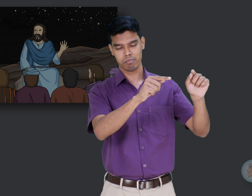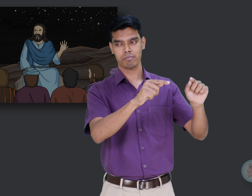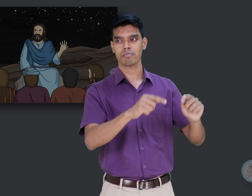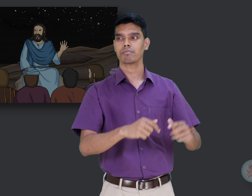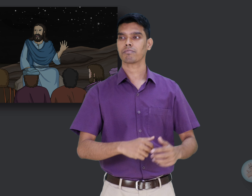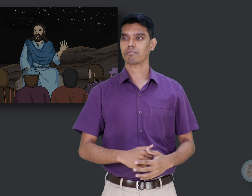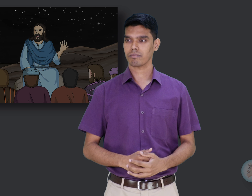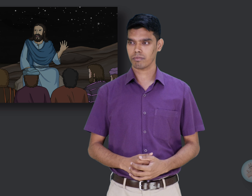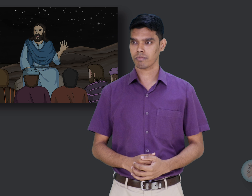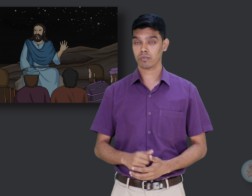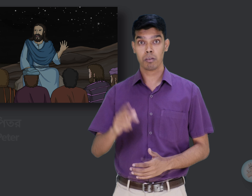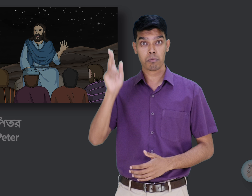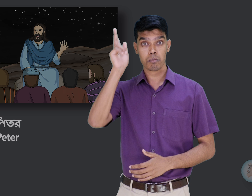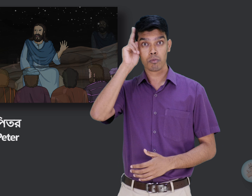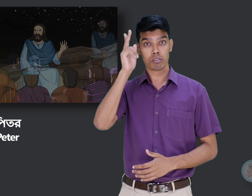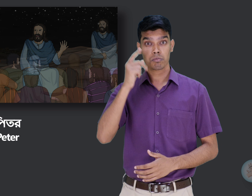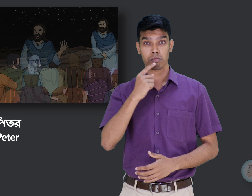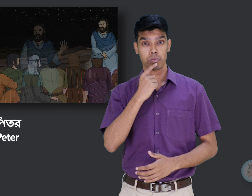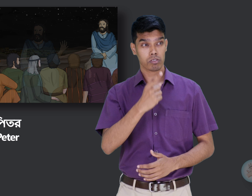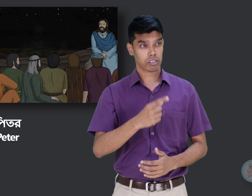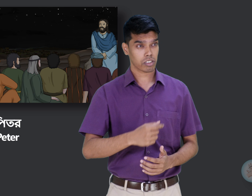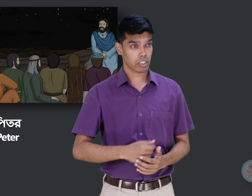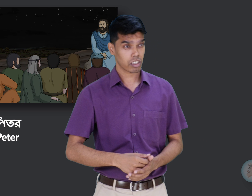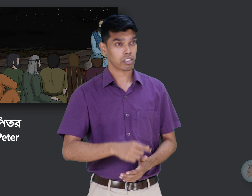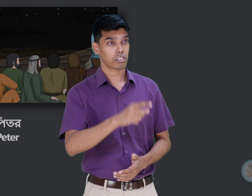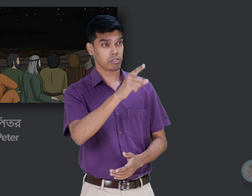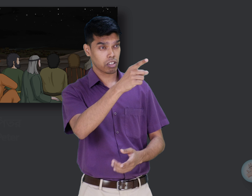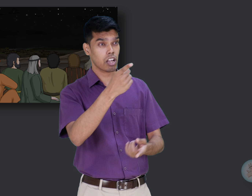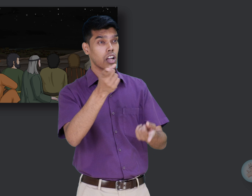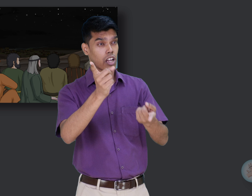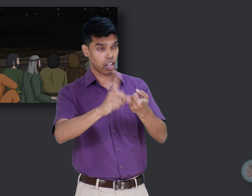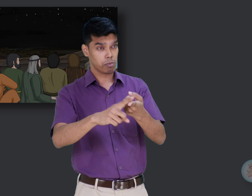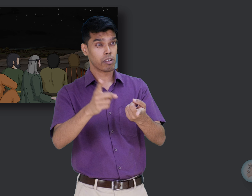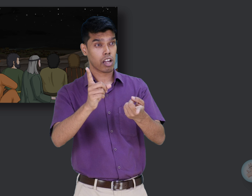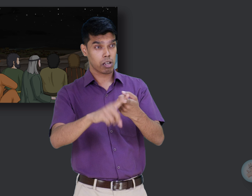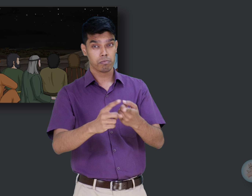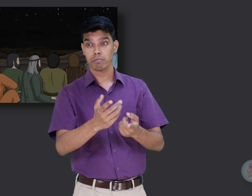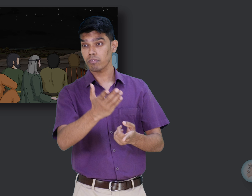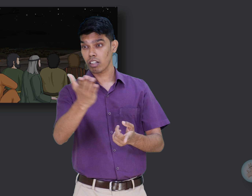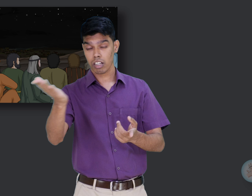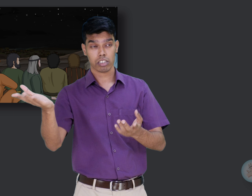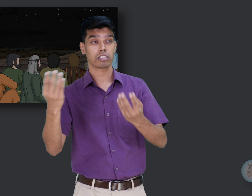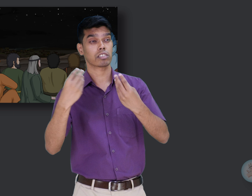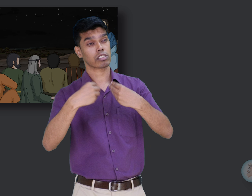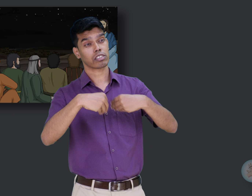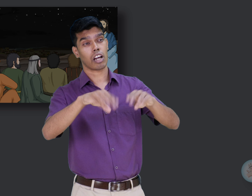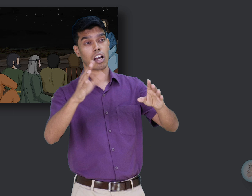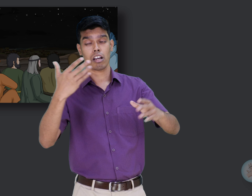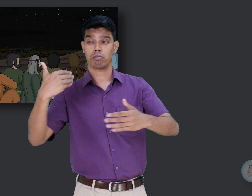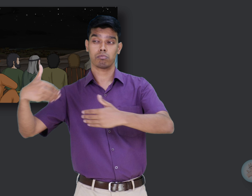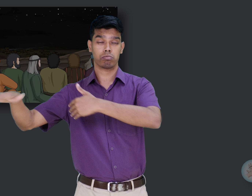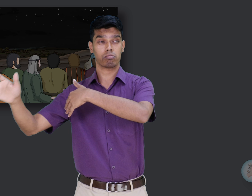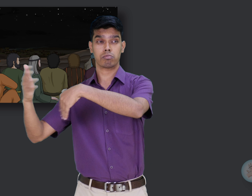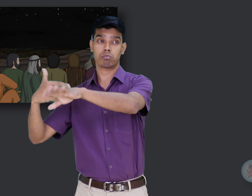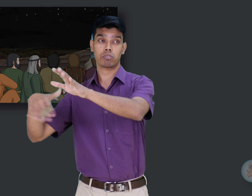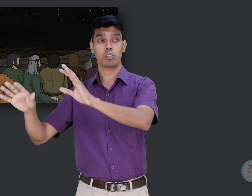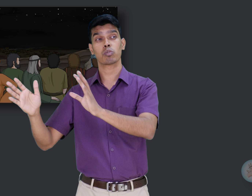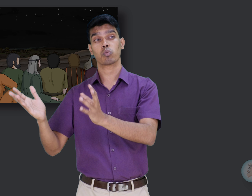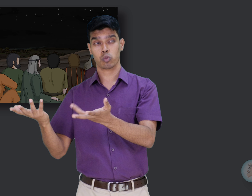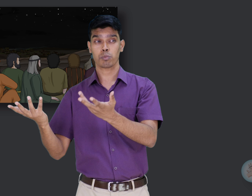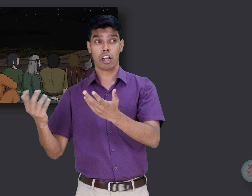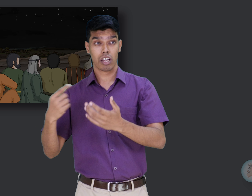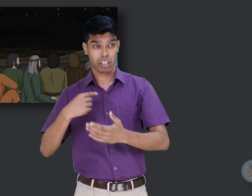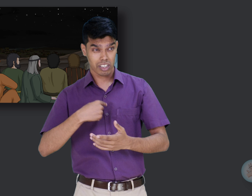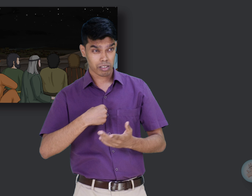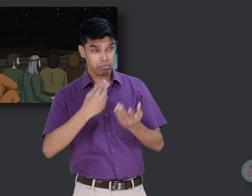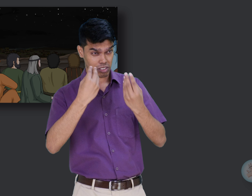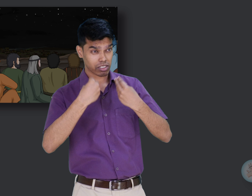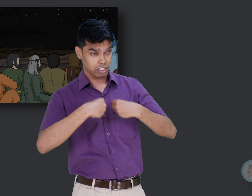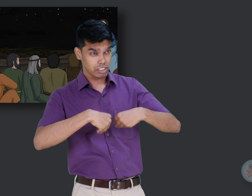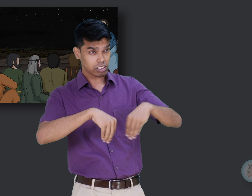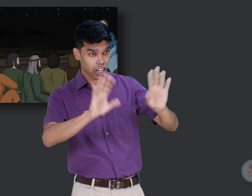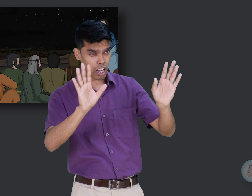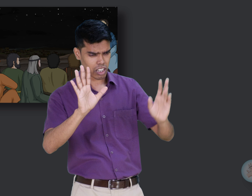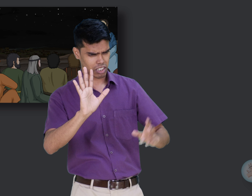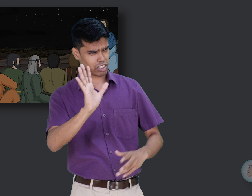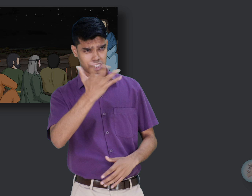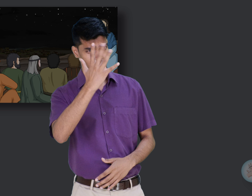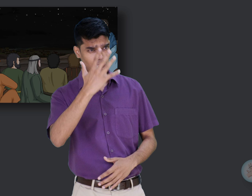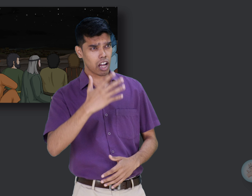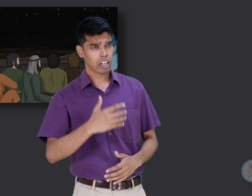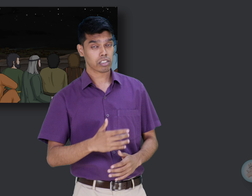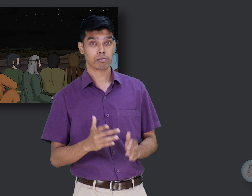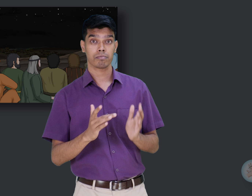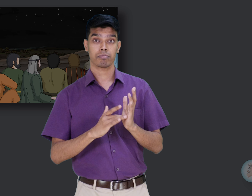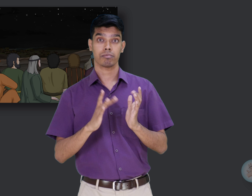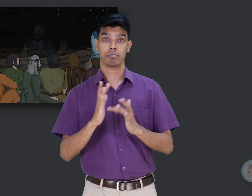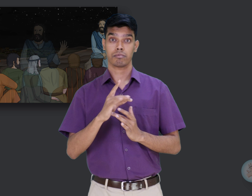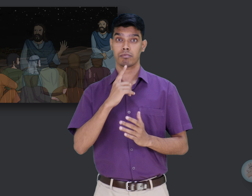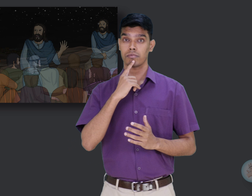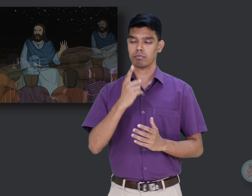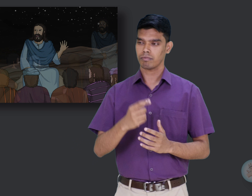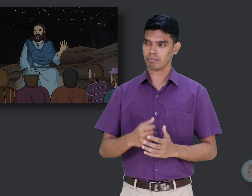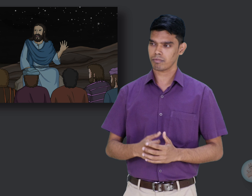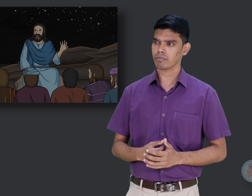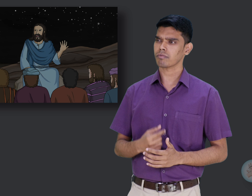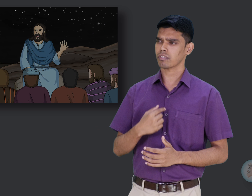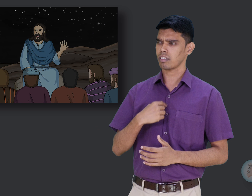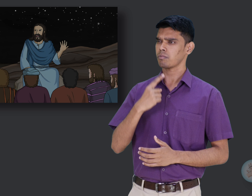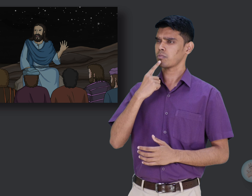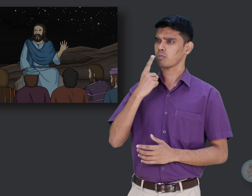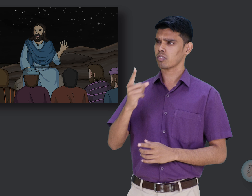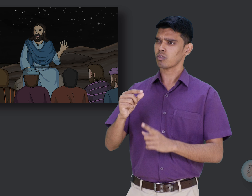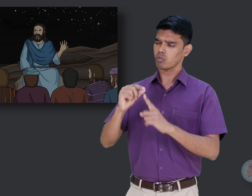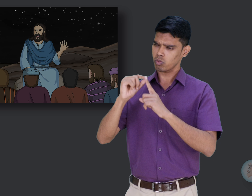Peter said to Him, “Even if all fall away on account of You, I never will.”